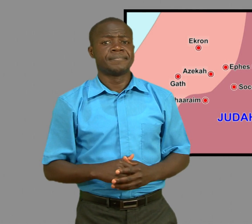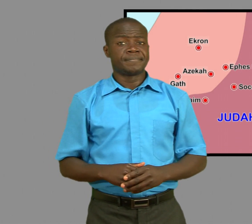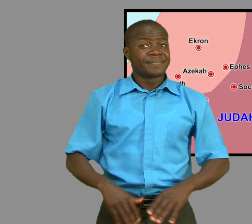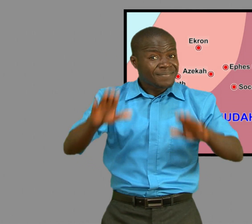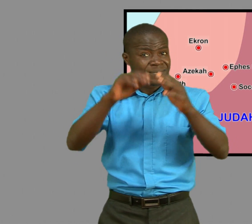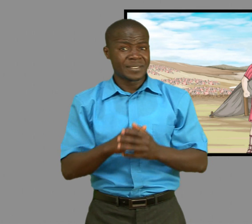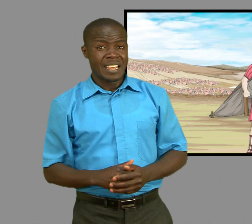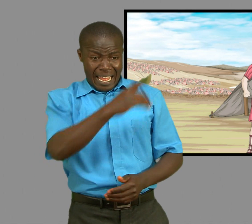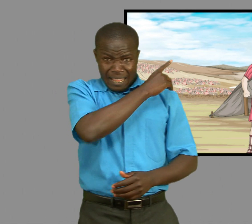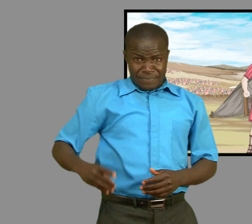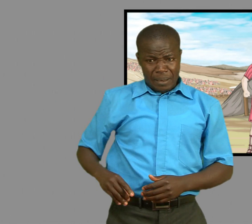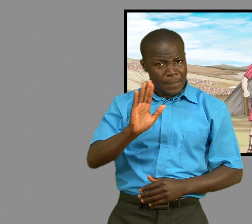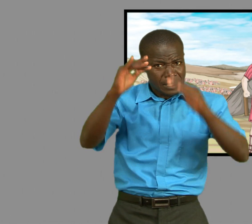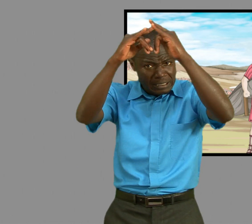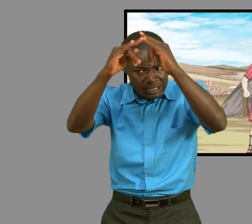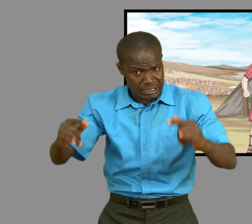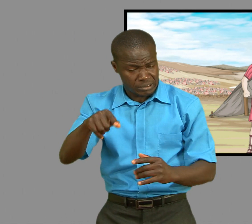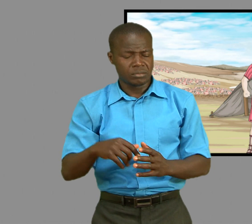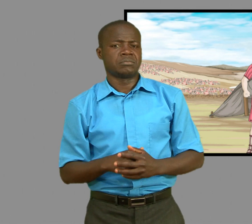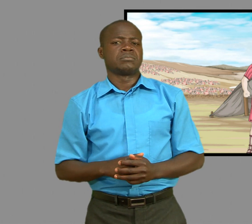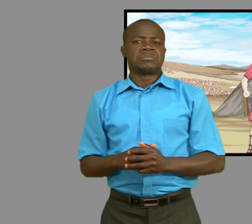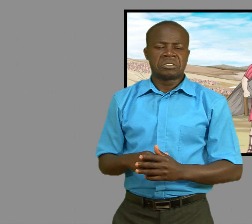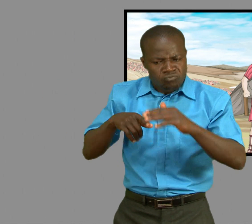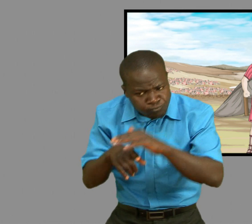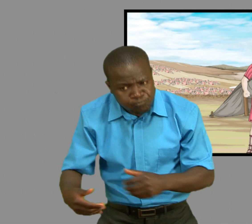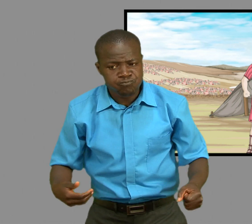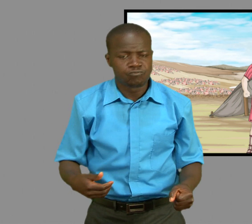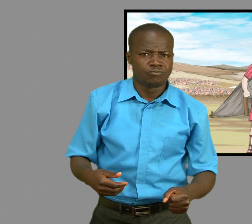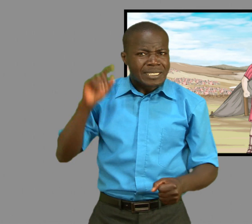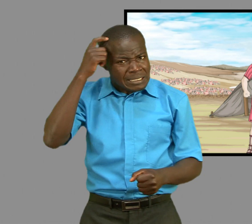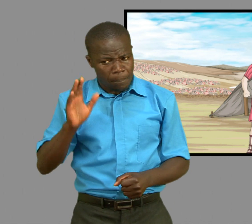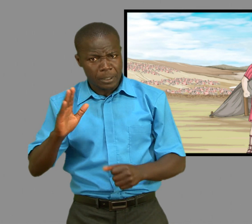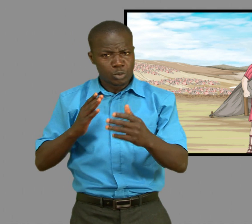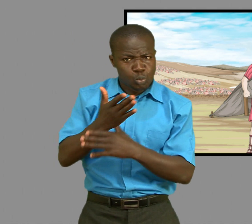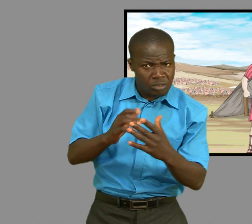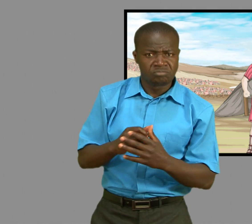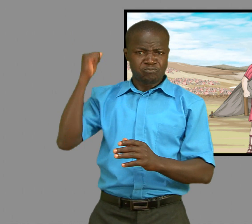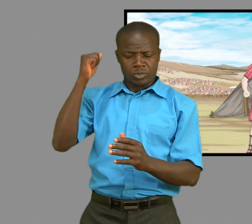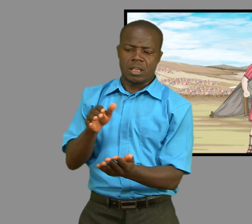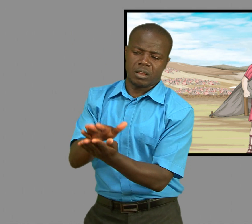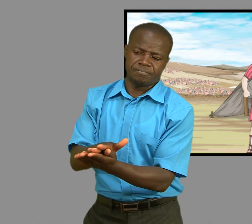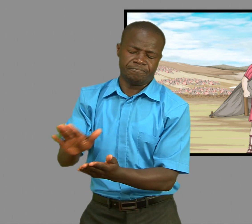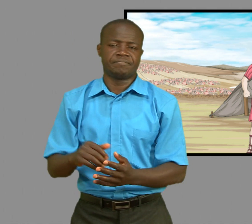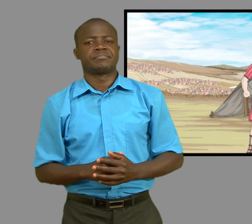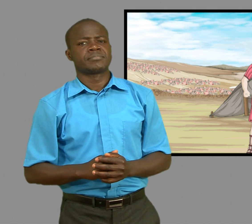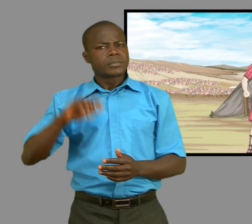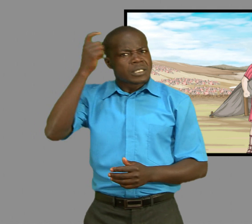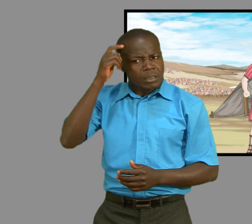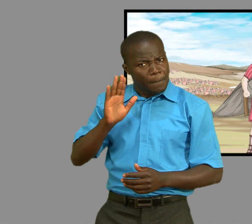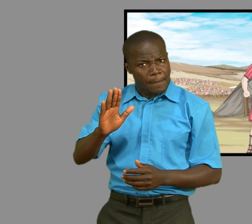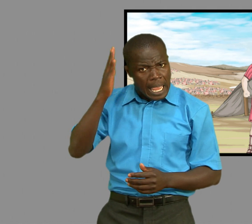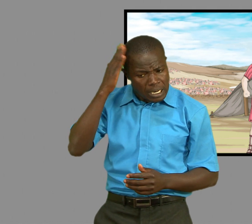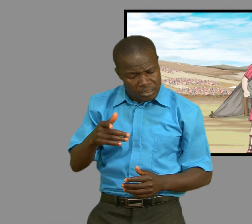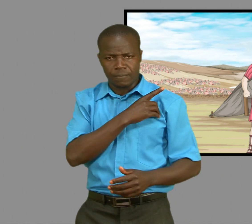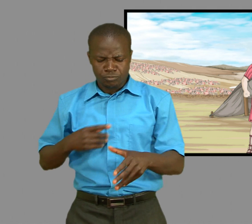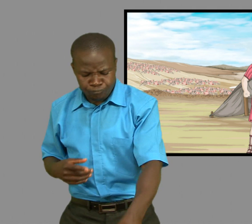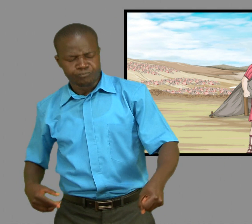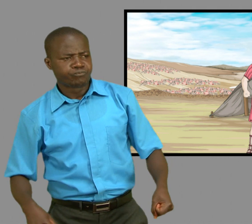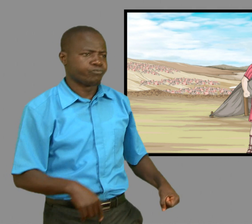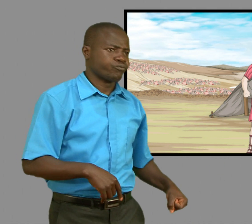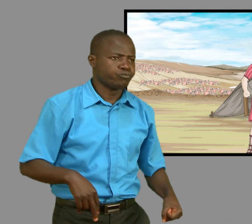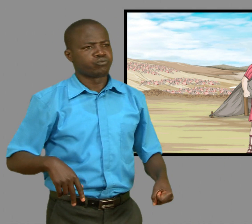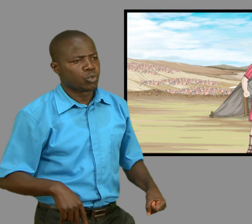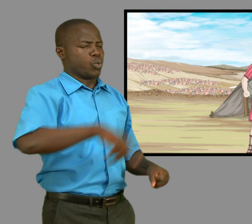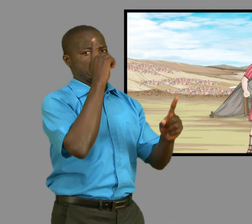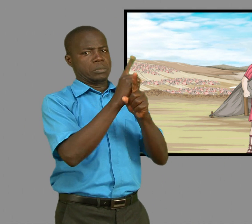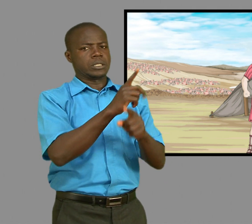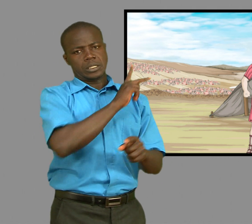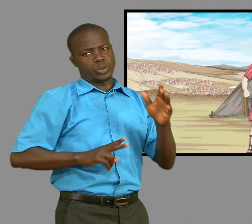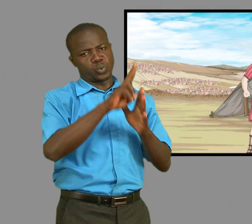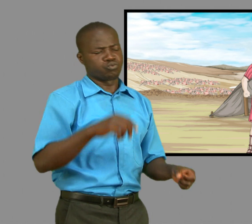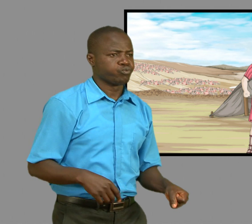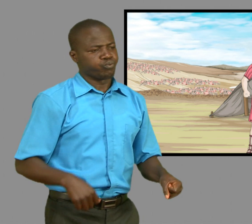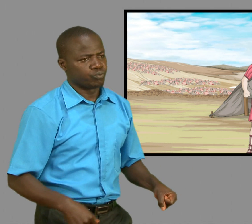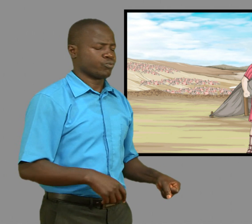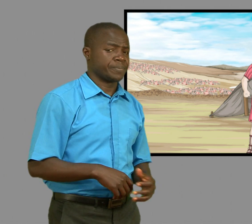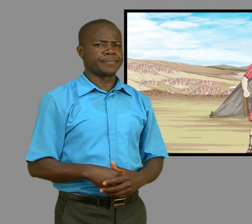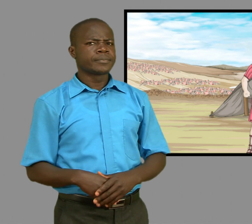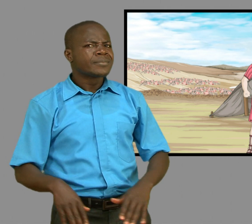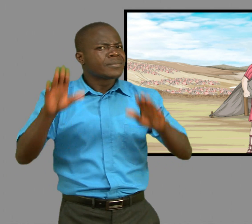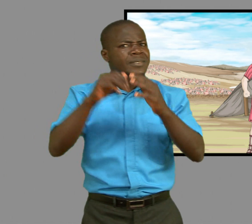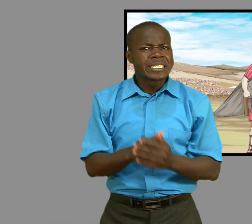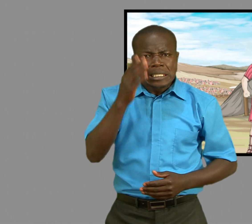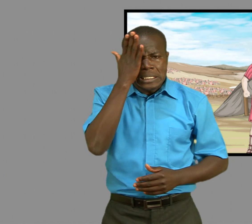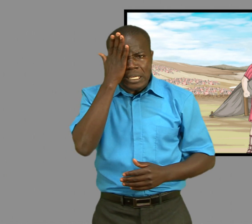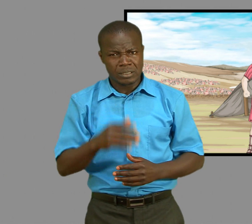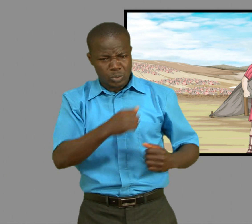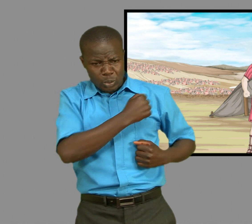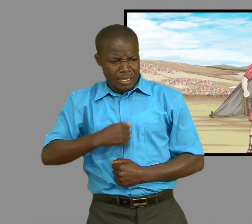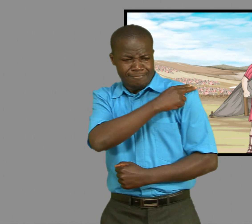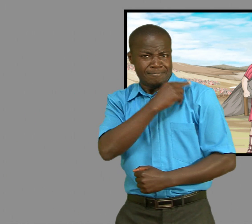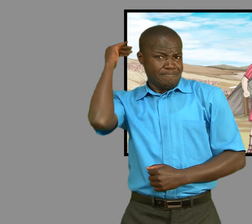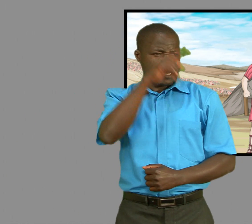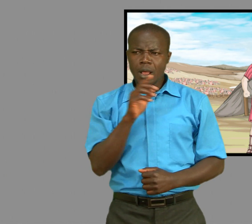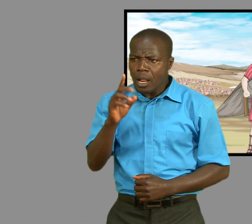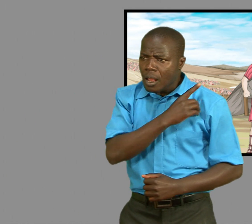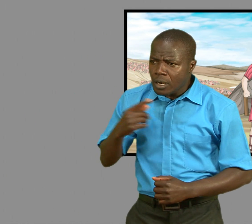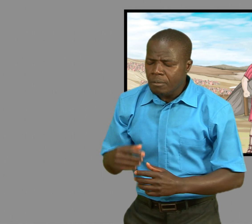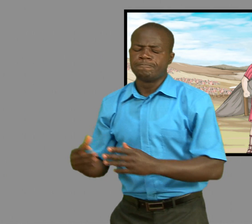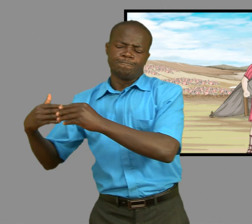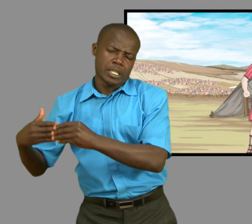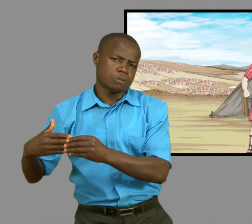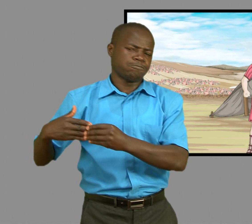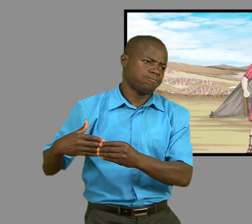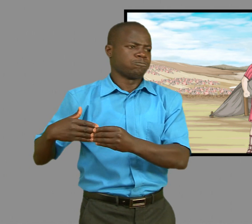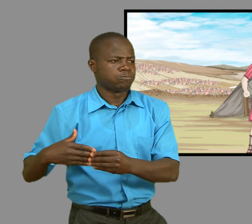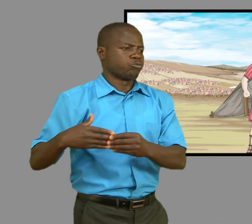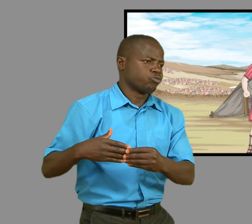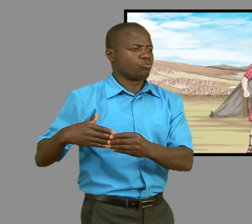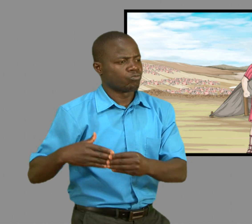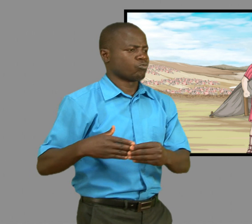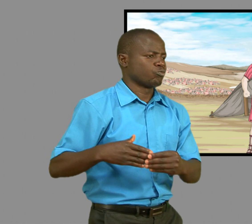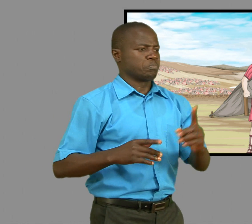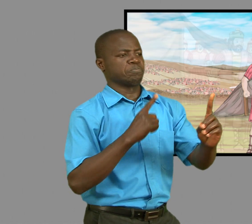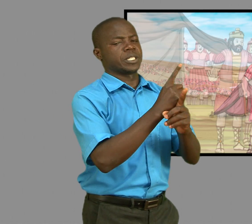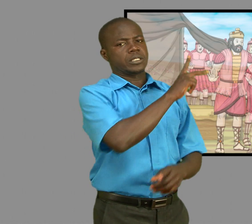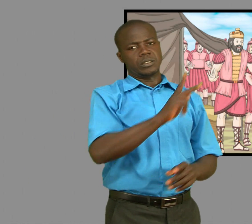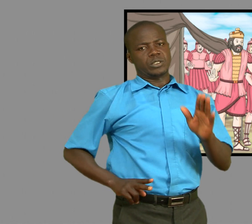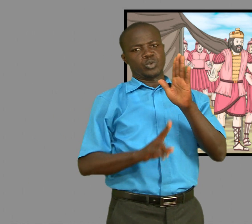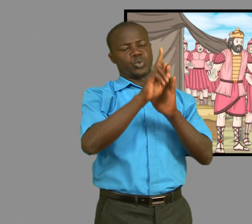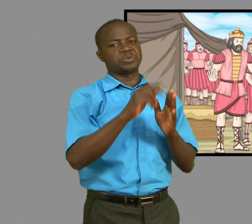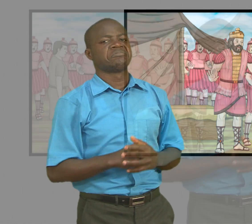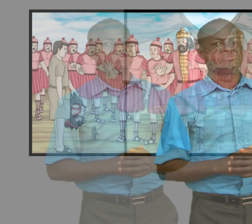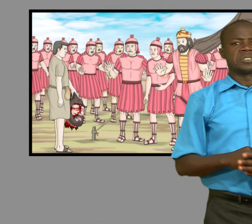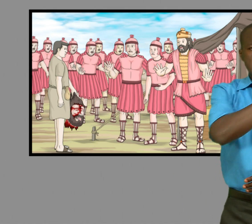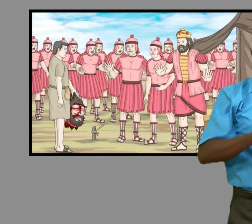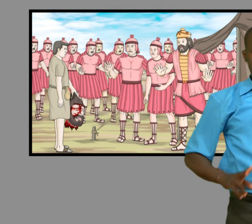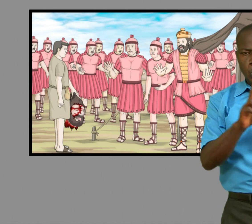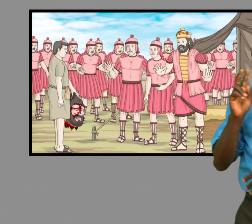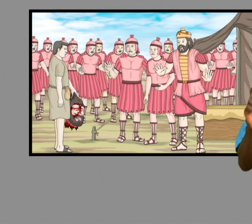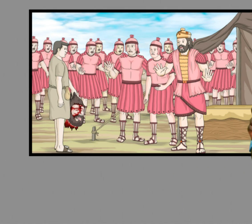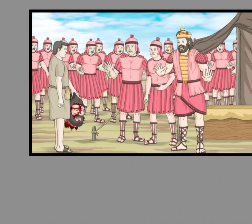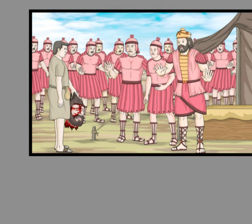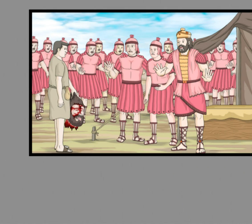So when David returned from killing the Philistine, still holding his head in his hand, Abner took him and brought him before Saul.